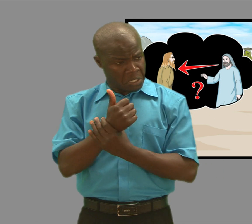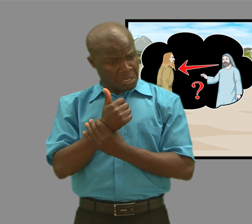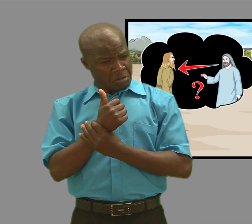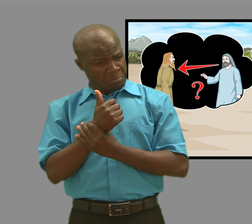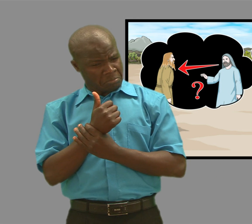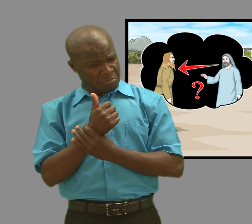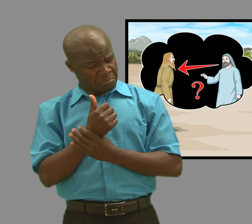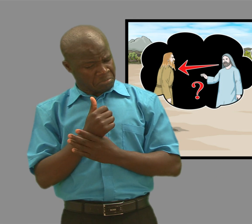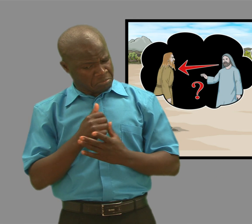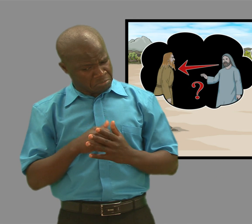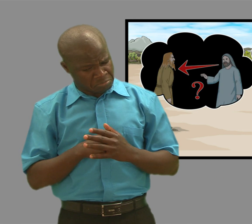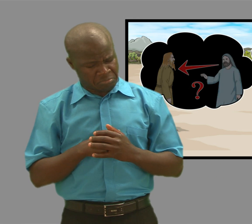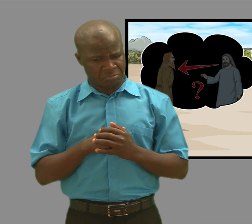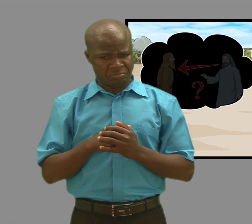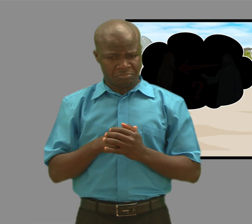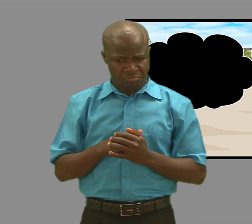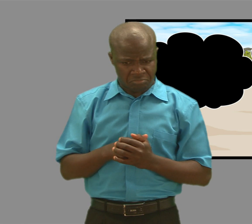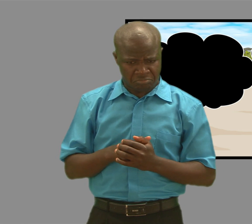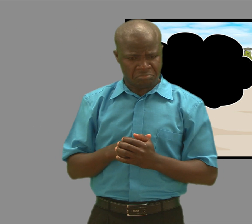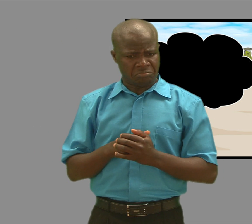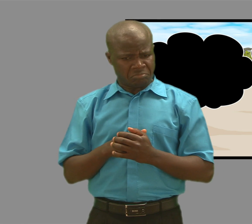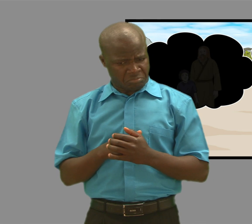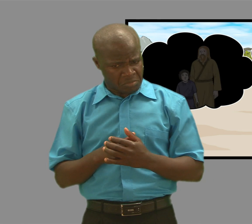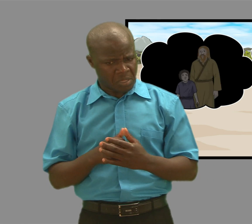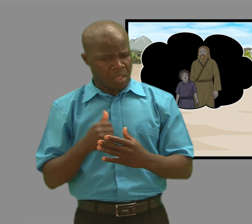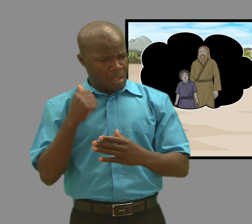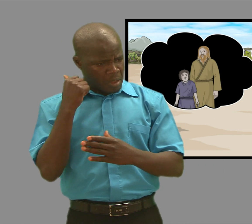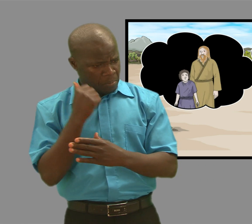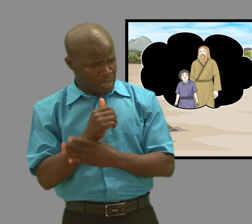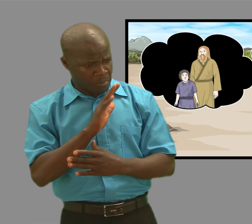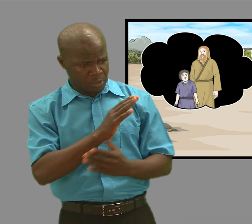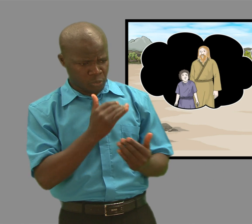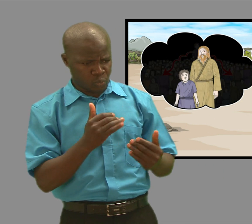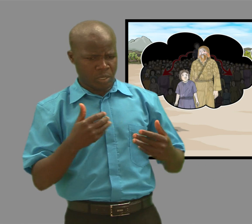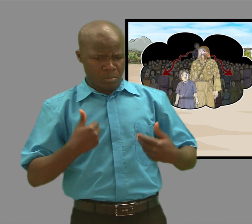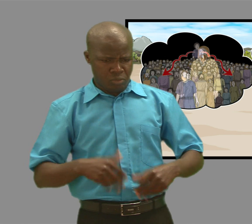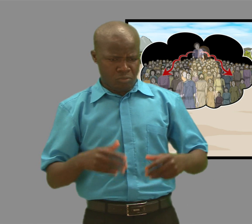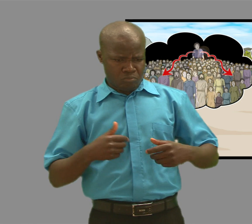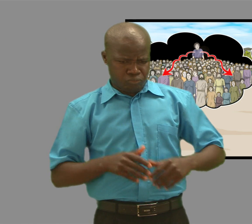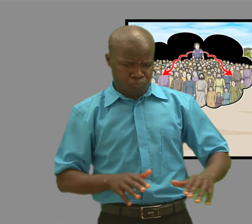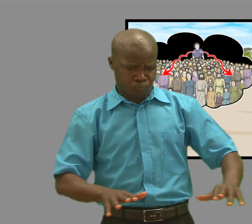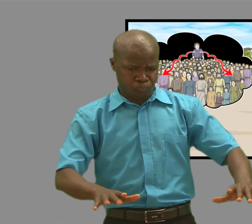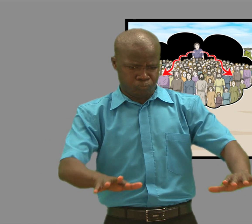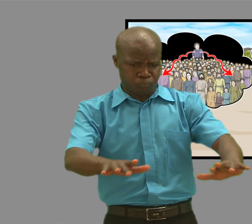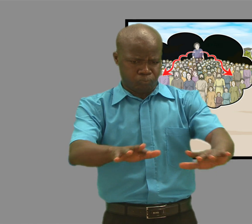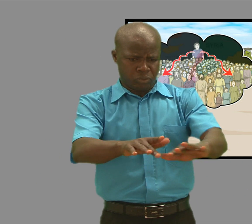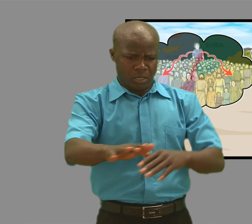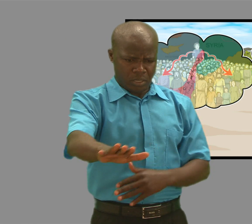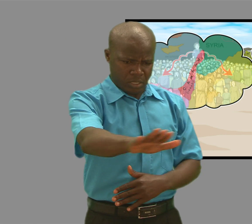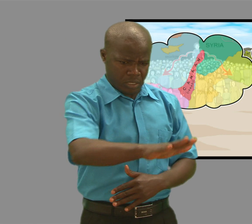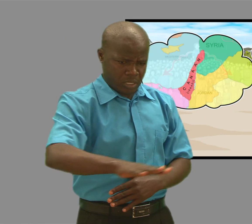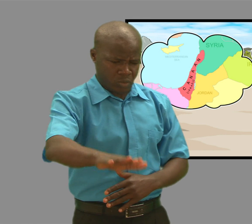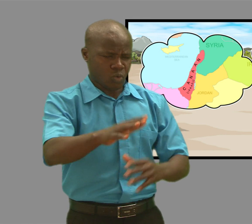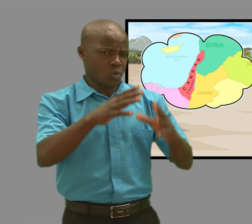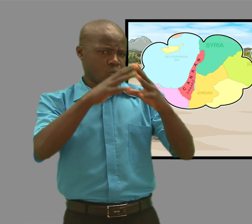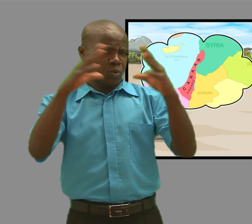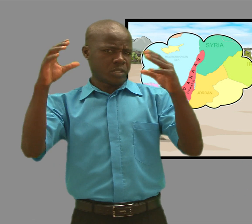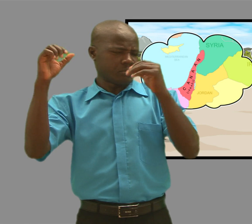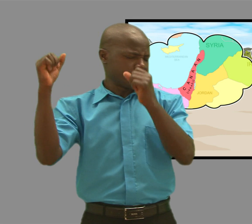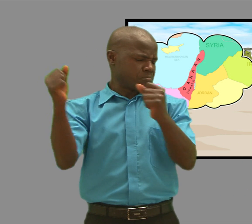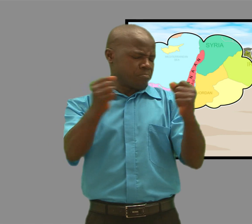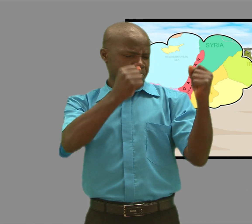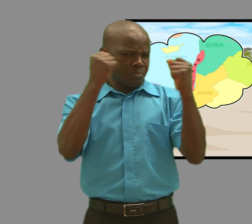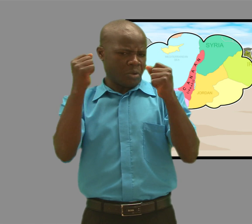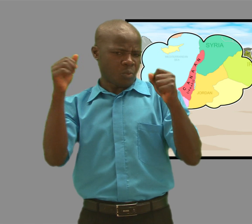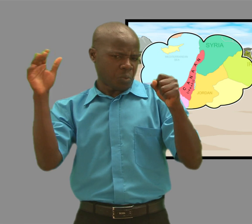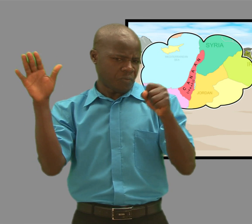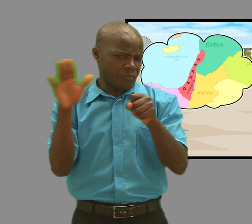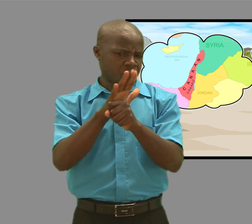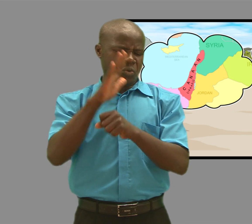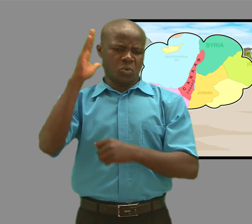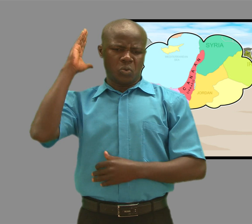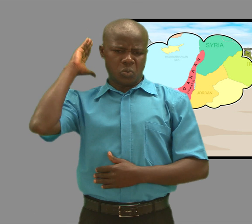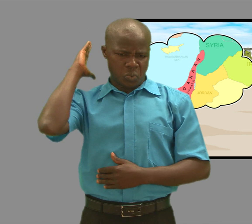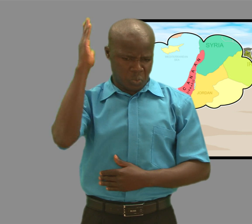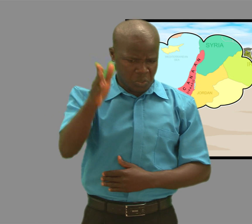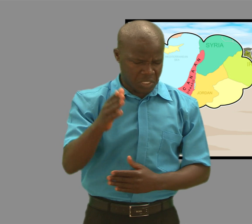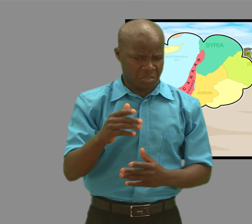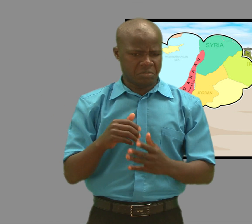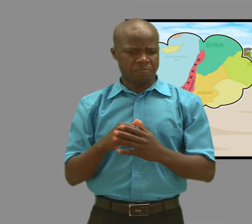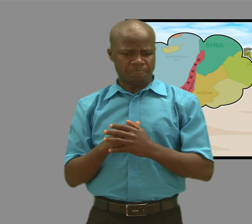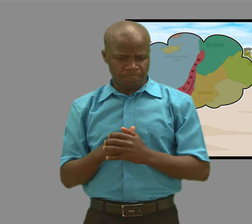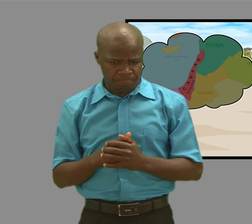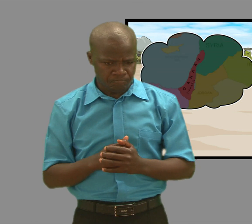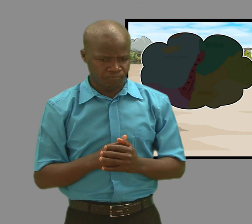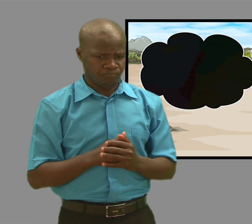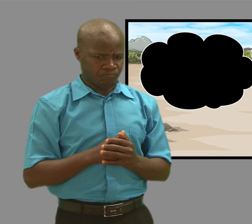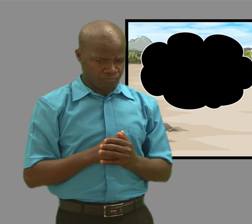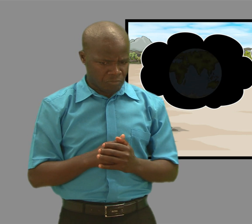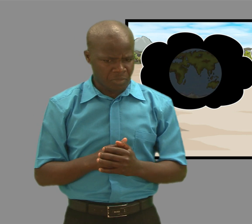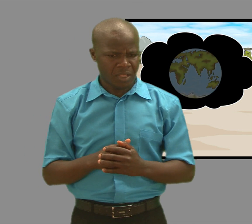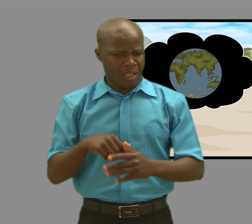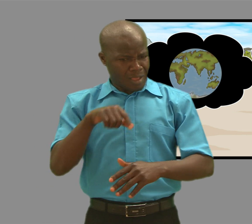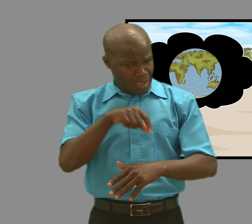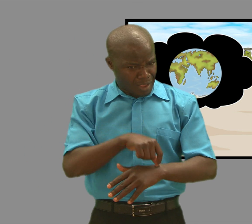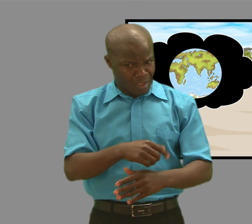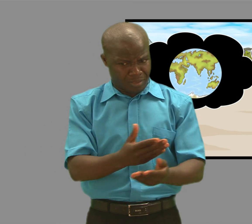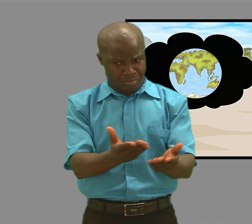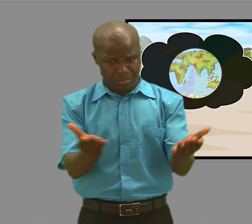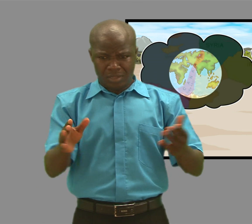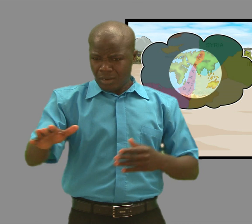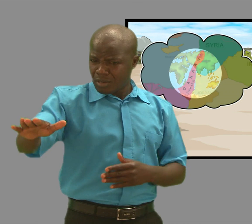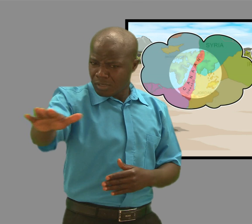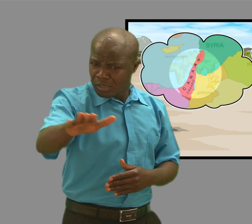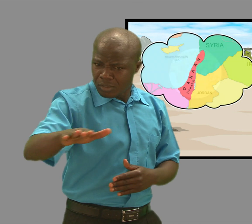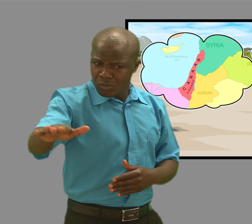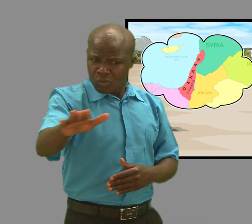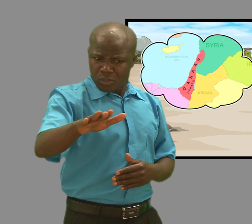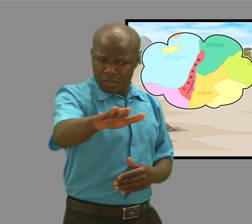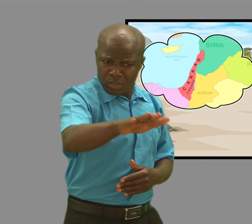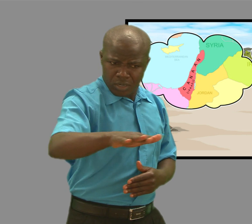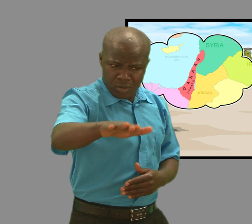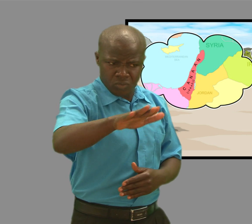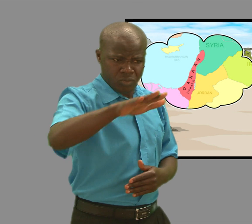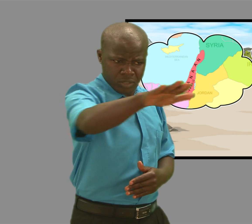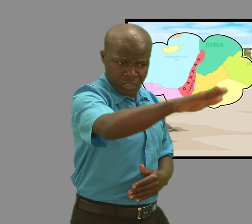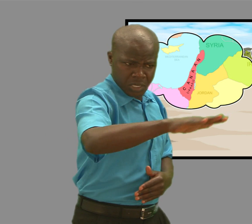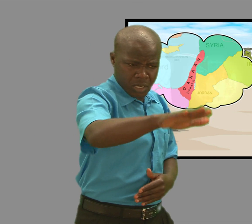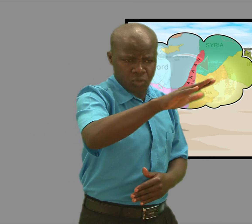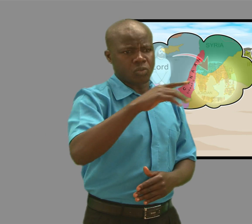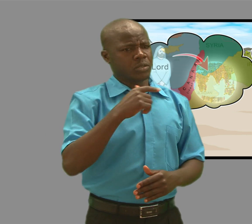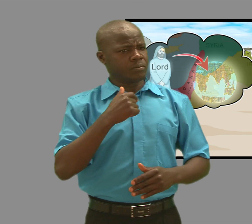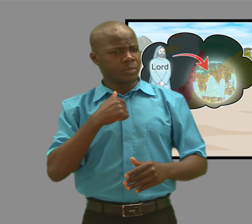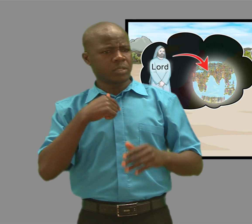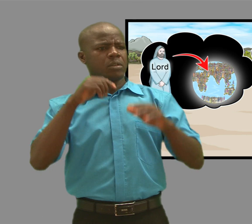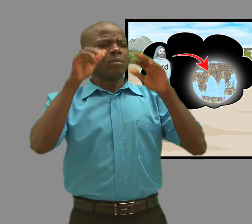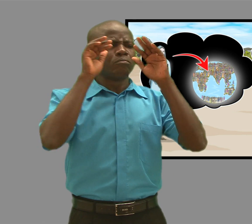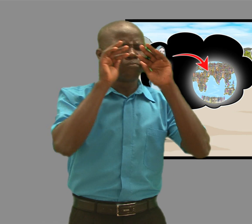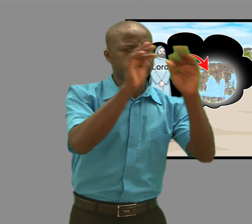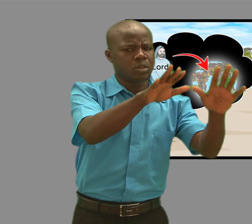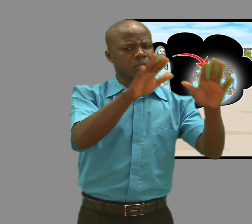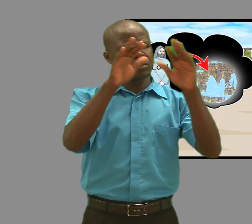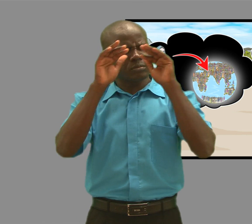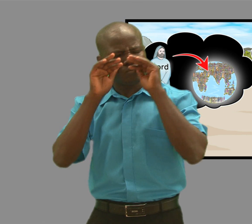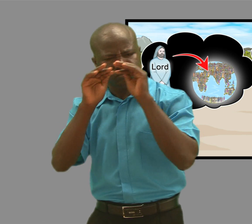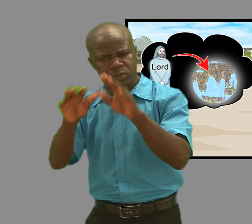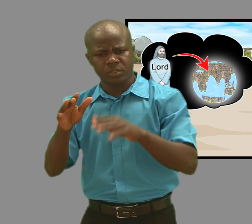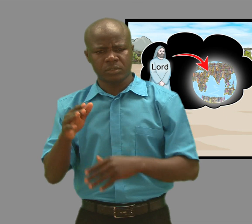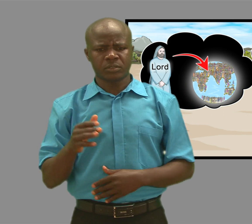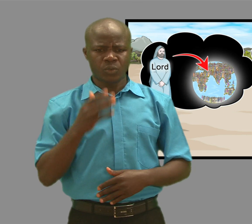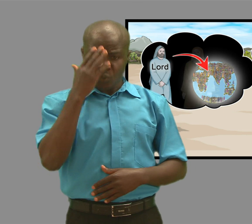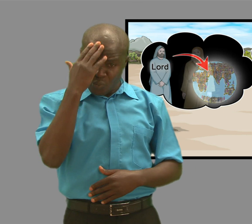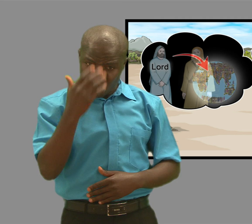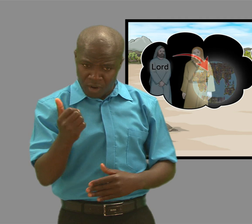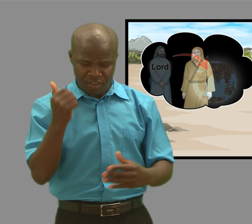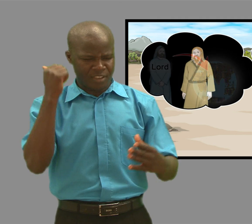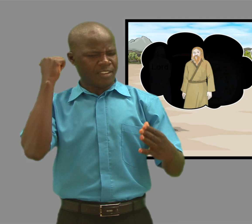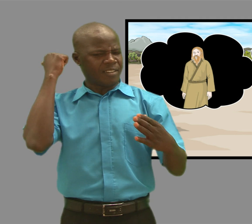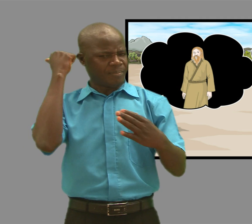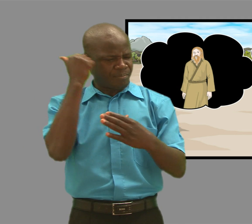Abraham will surely become a great and powerful nation, and through him all the nations of the earth will be blessed.